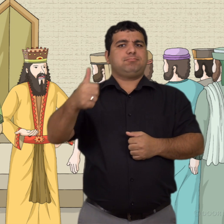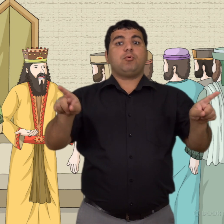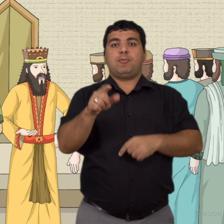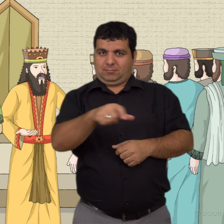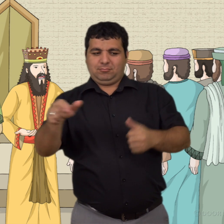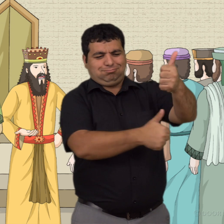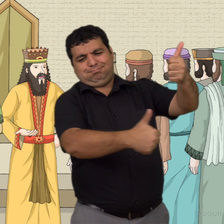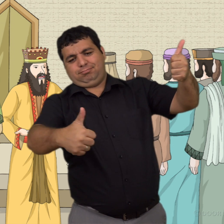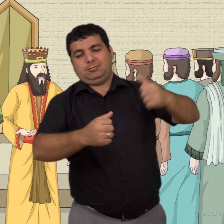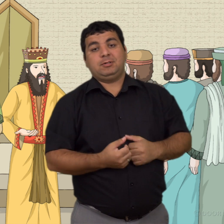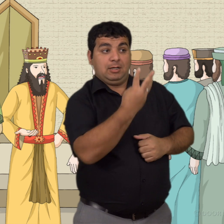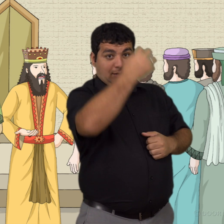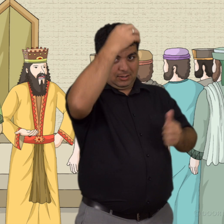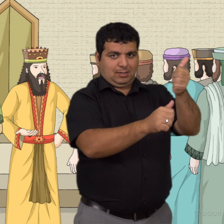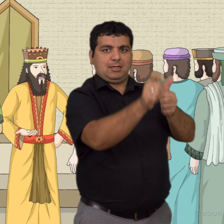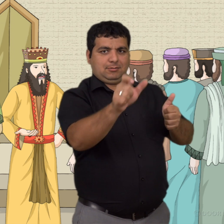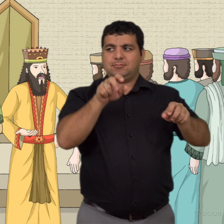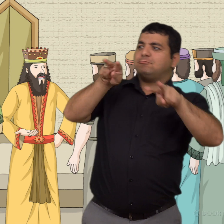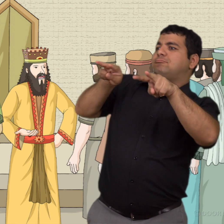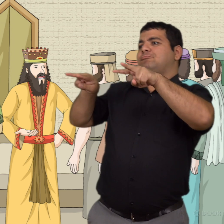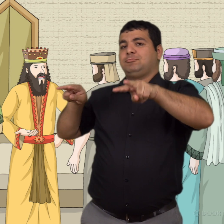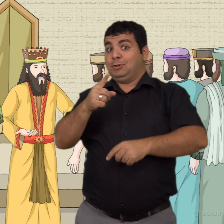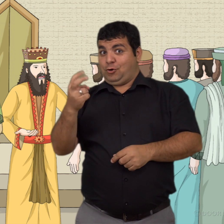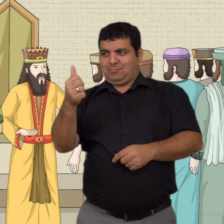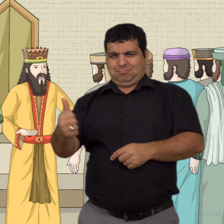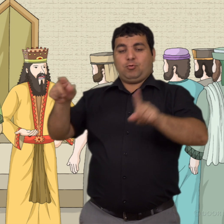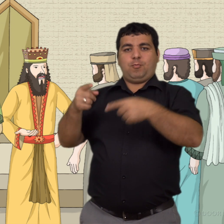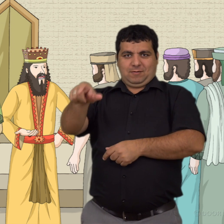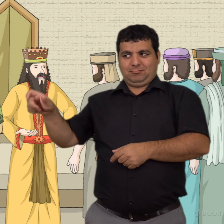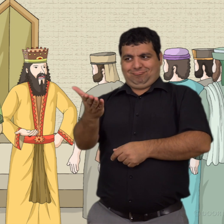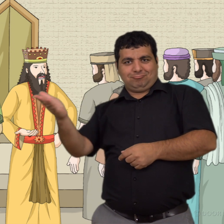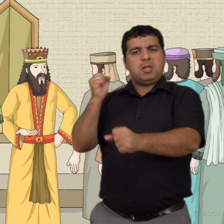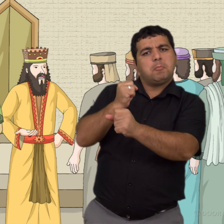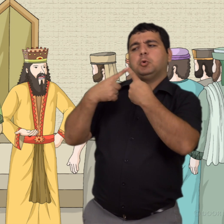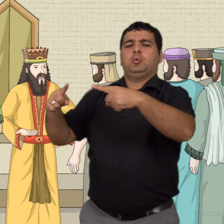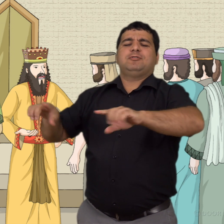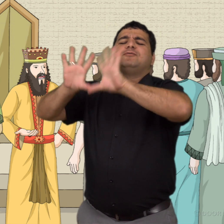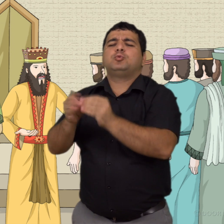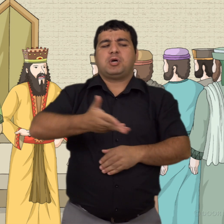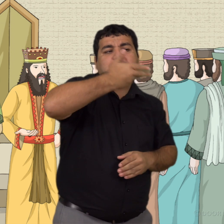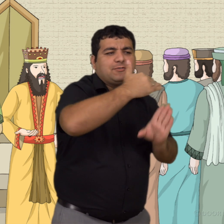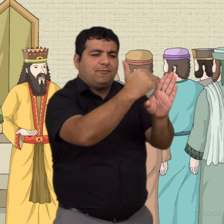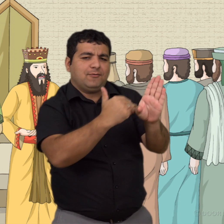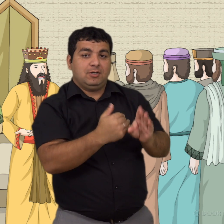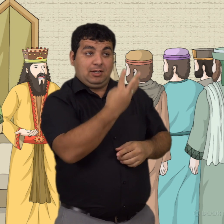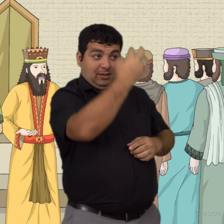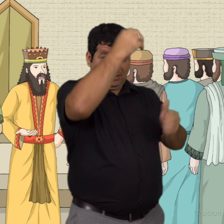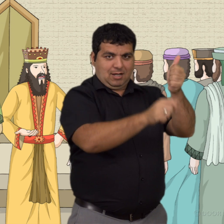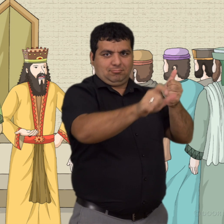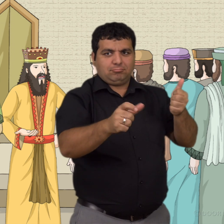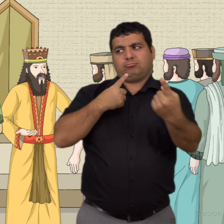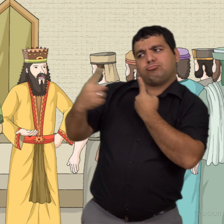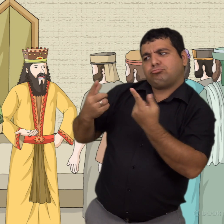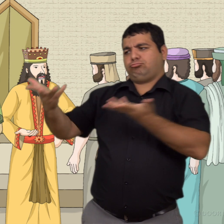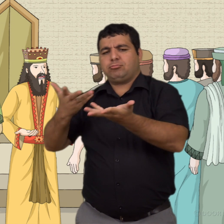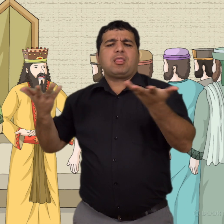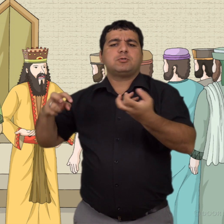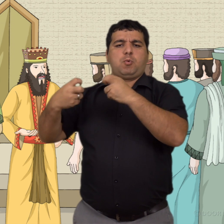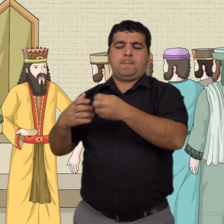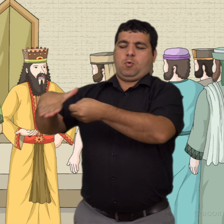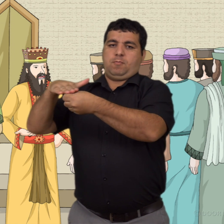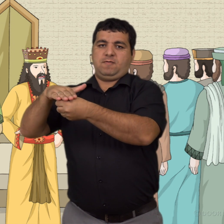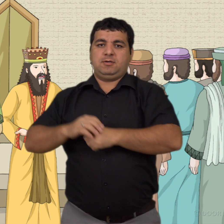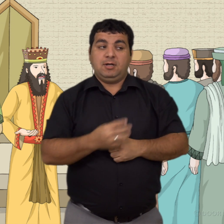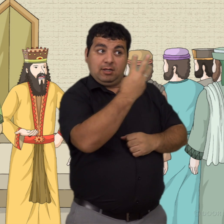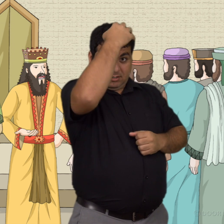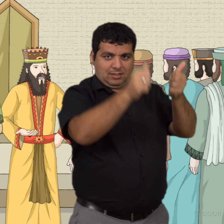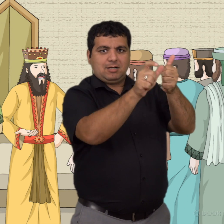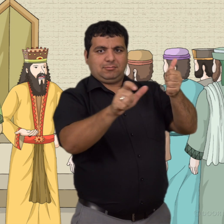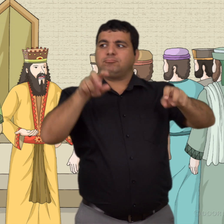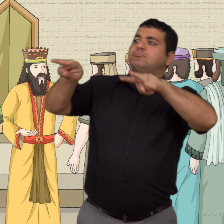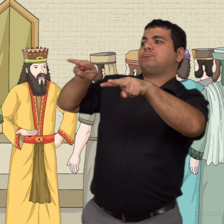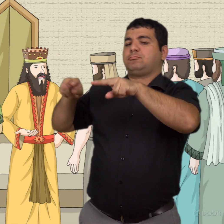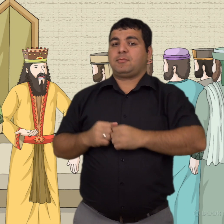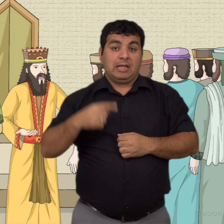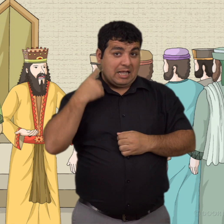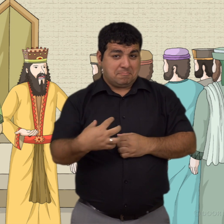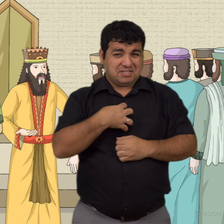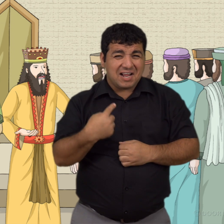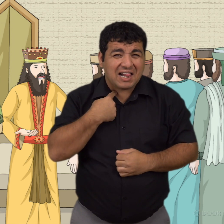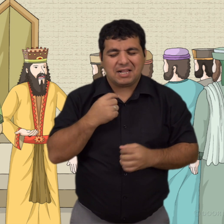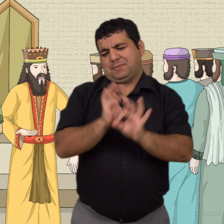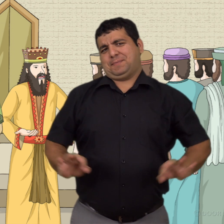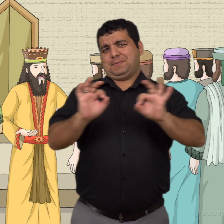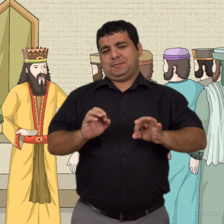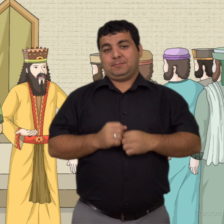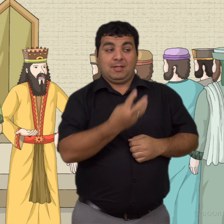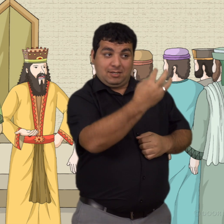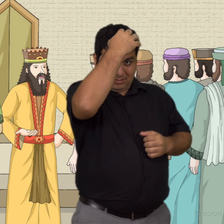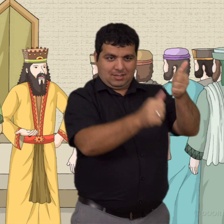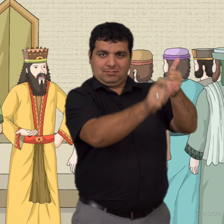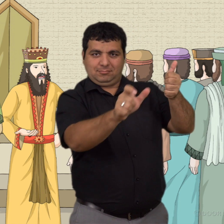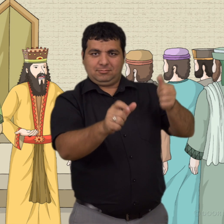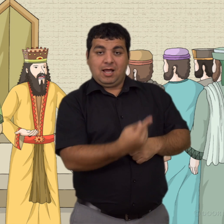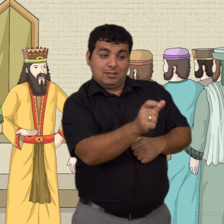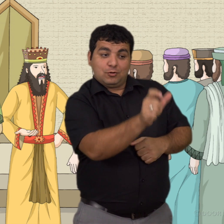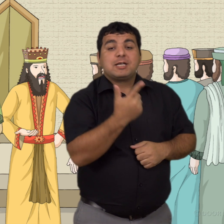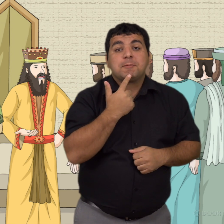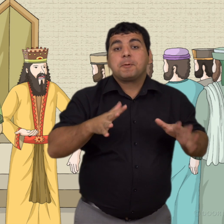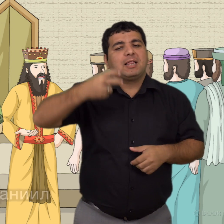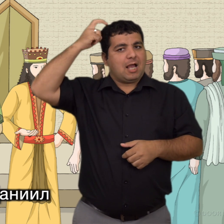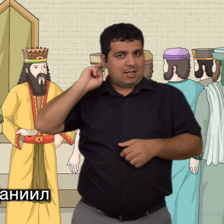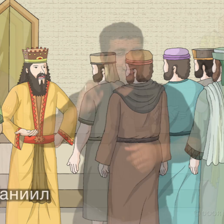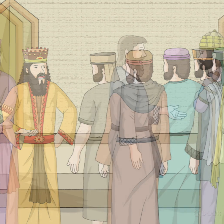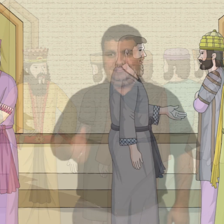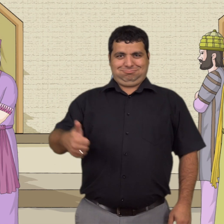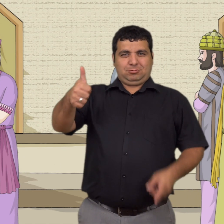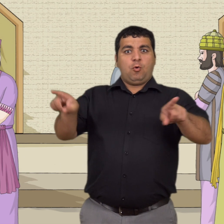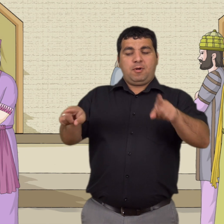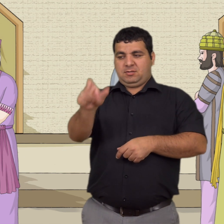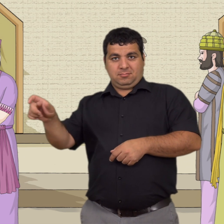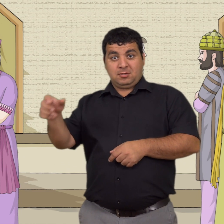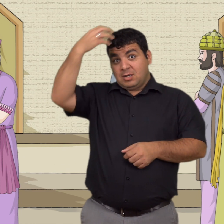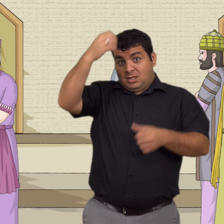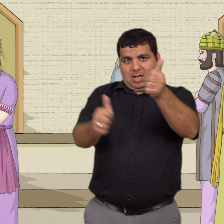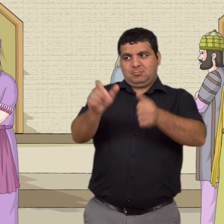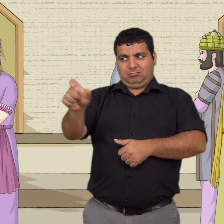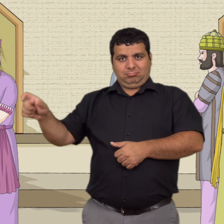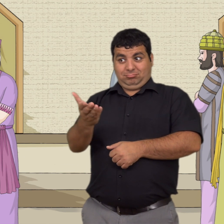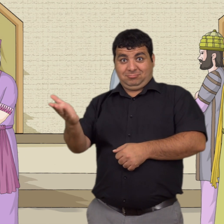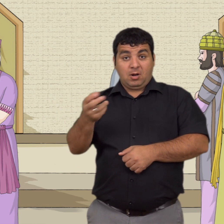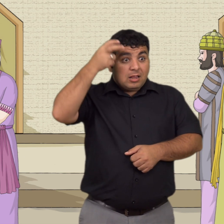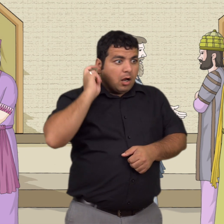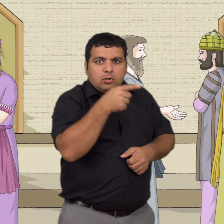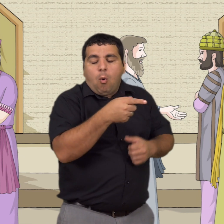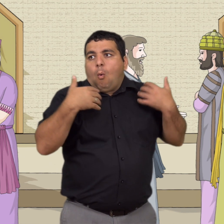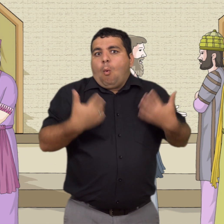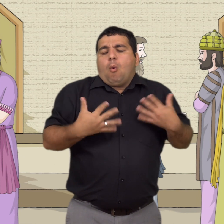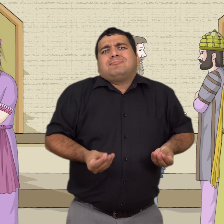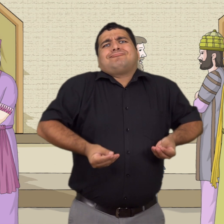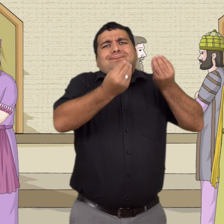Soon, by his extraordinary spirit, Daniel distinguished himself among the administrators and satraps. So the king planned to set him over the whole kingdom.